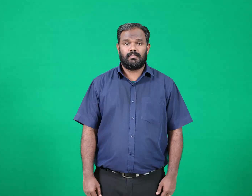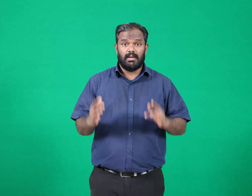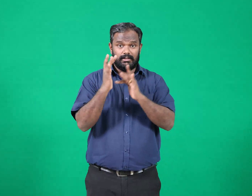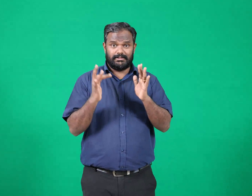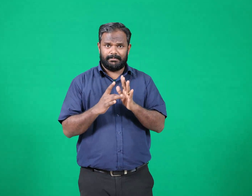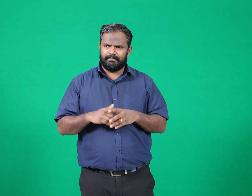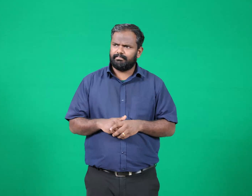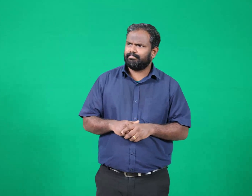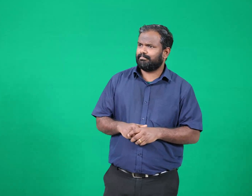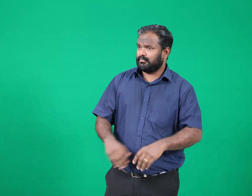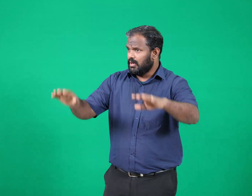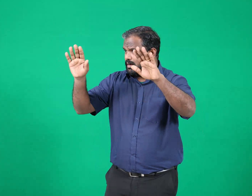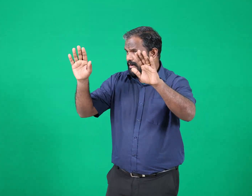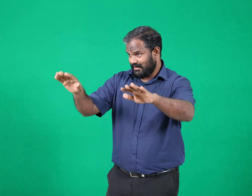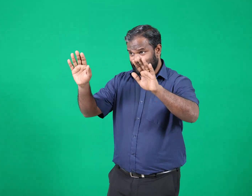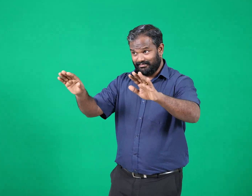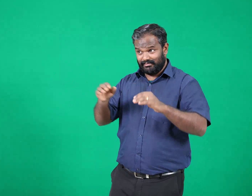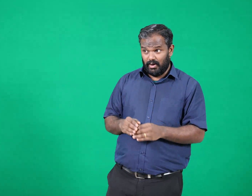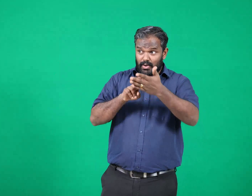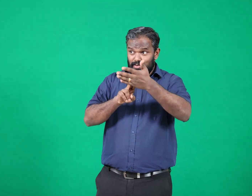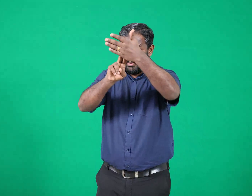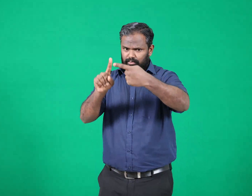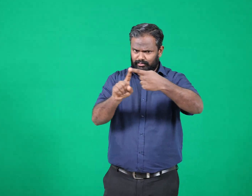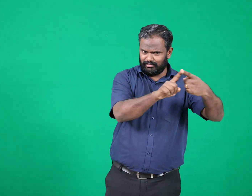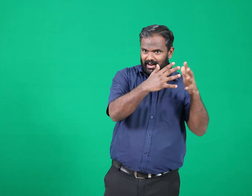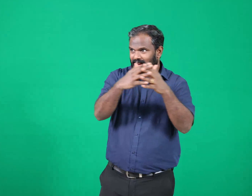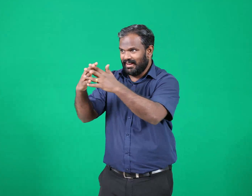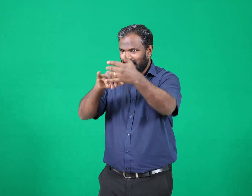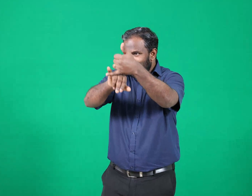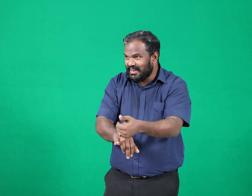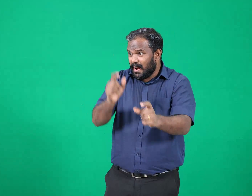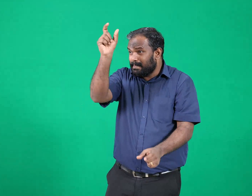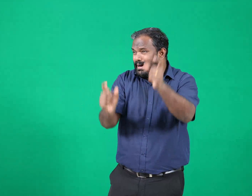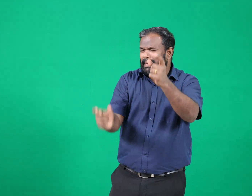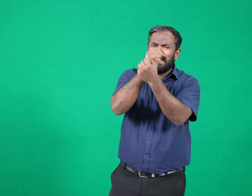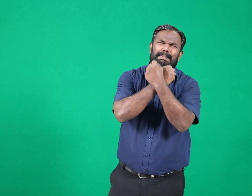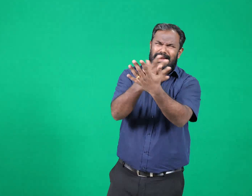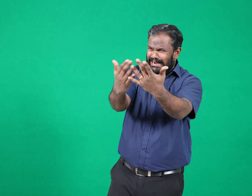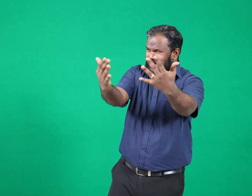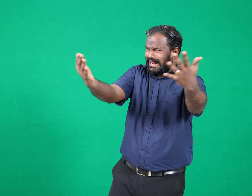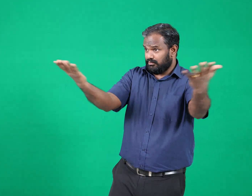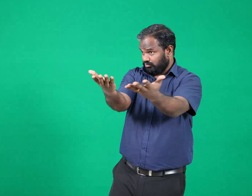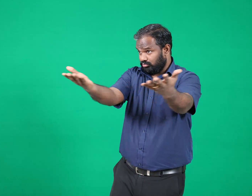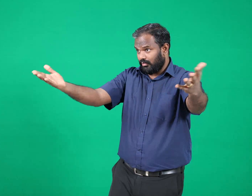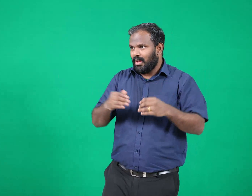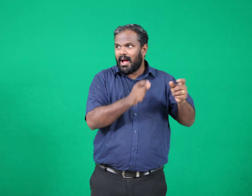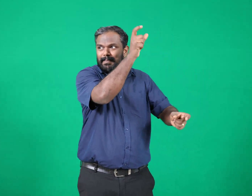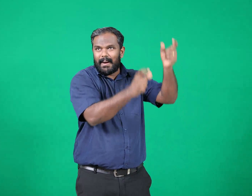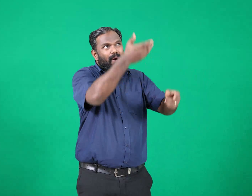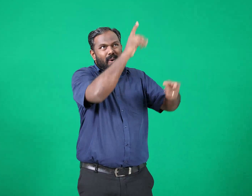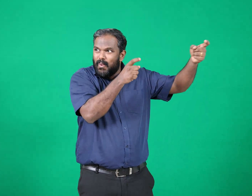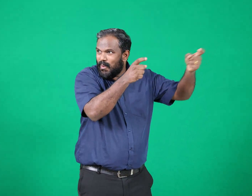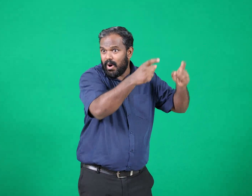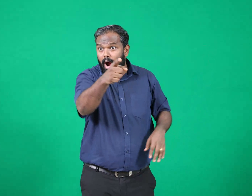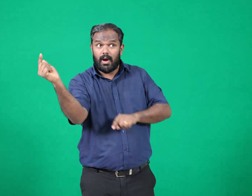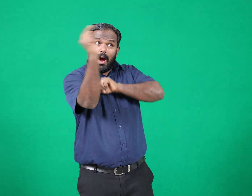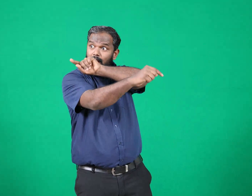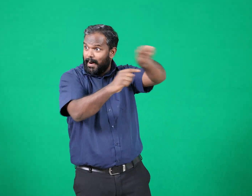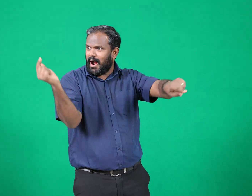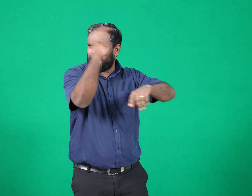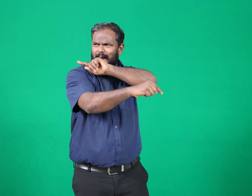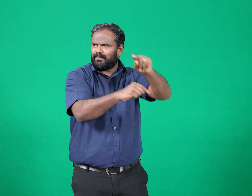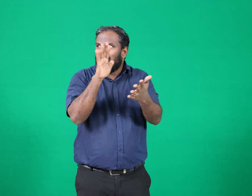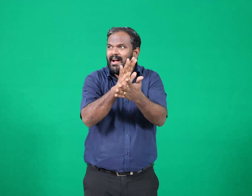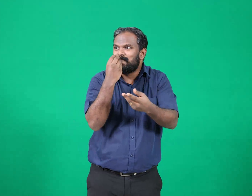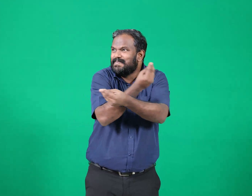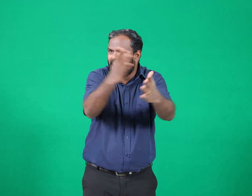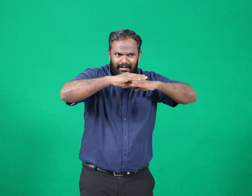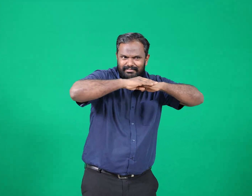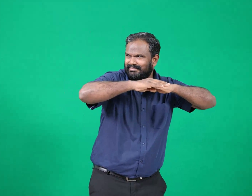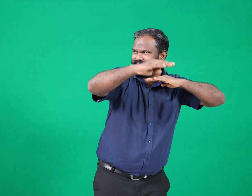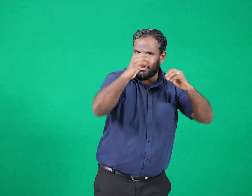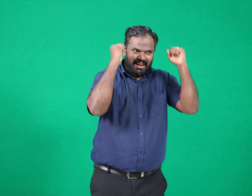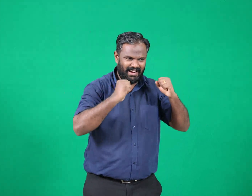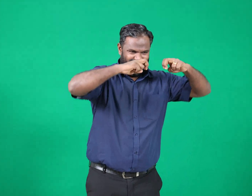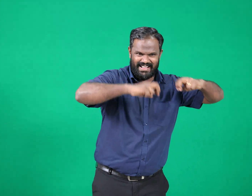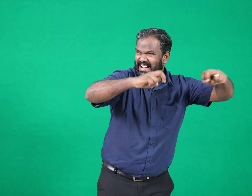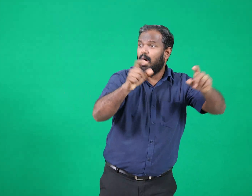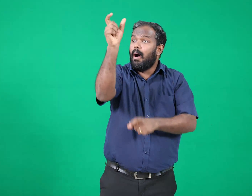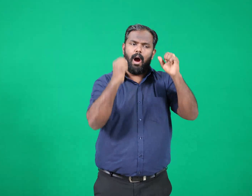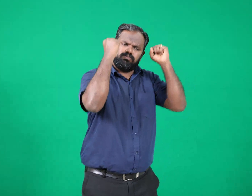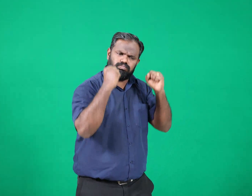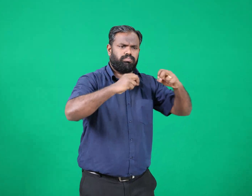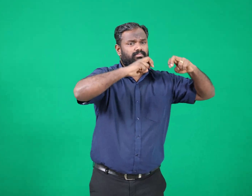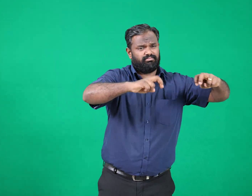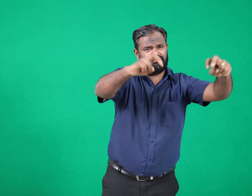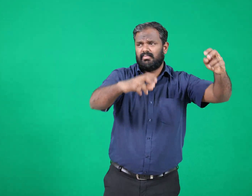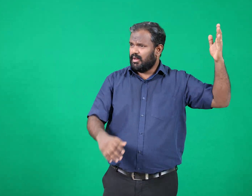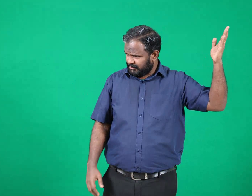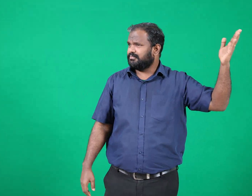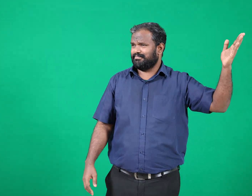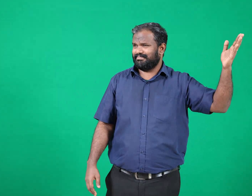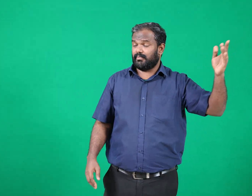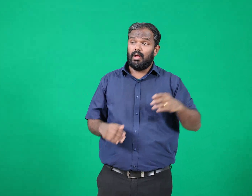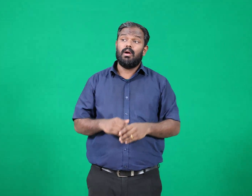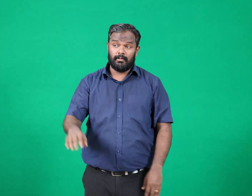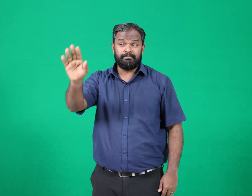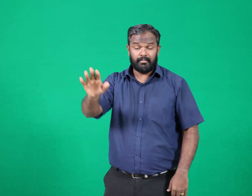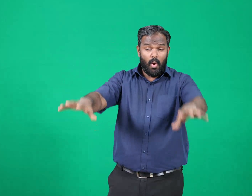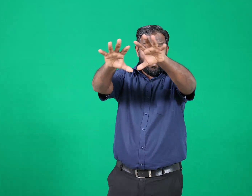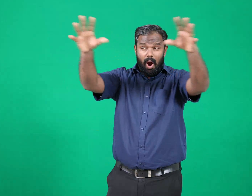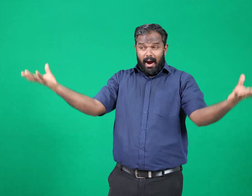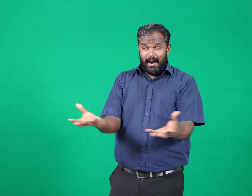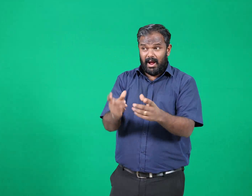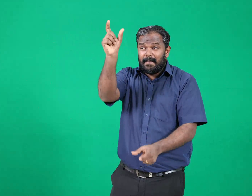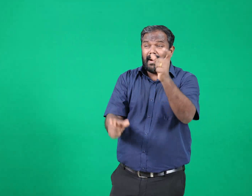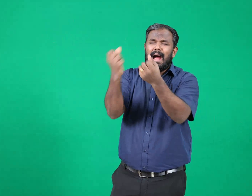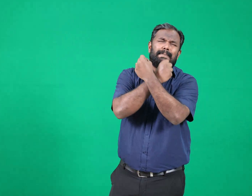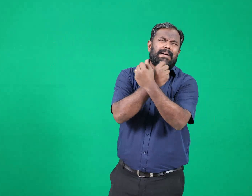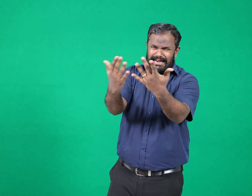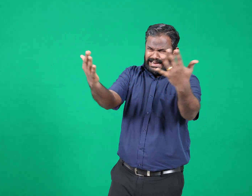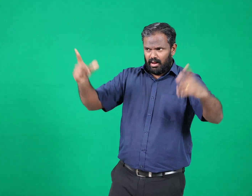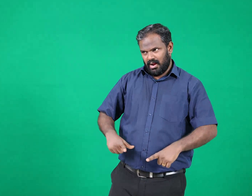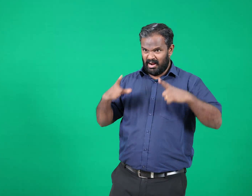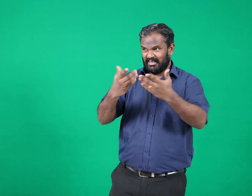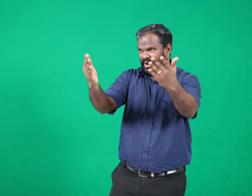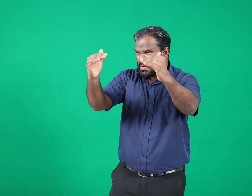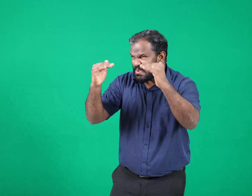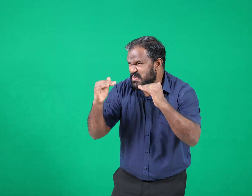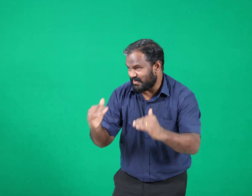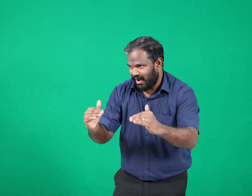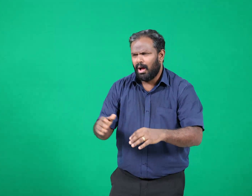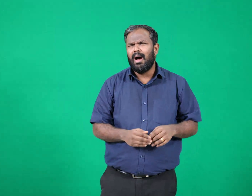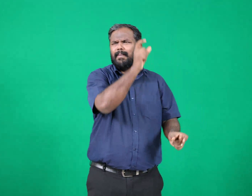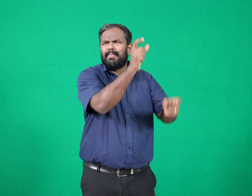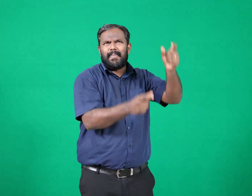People will come from east and west and north and south, and will recline at the table in the kingdom of God.